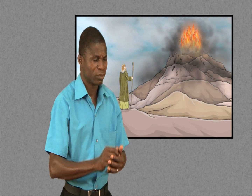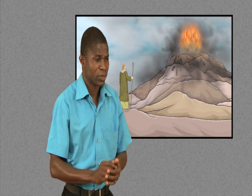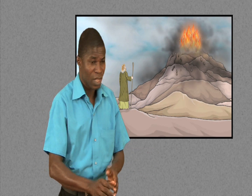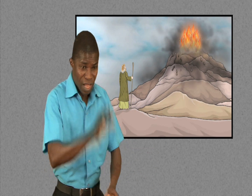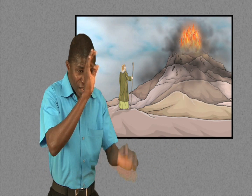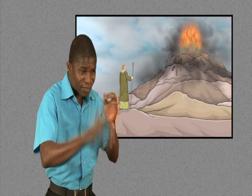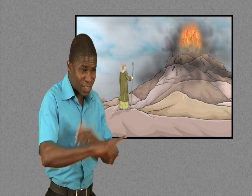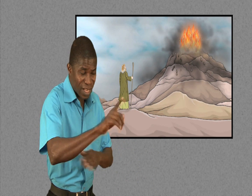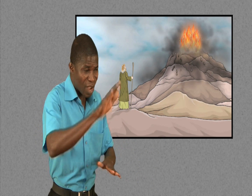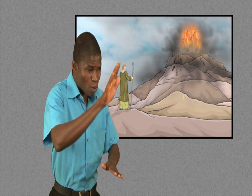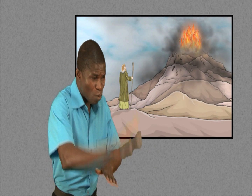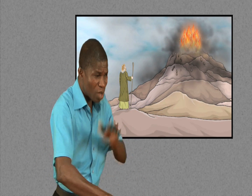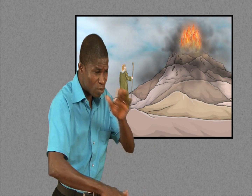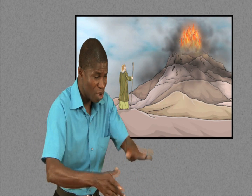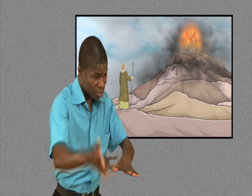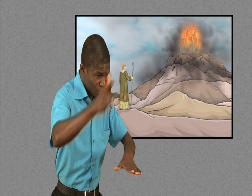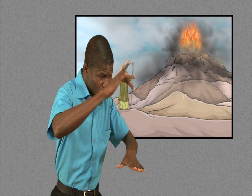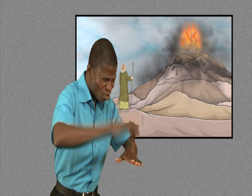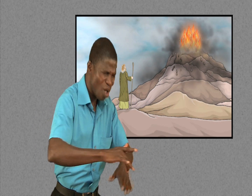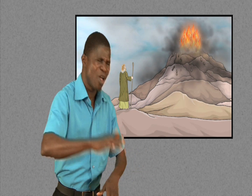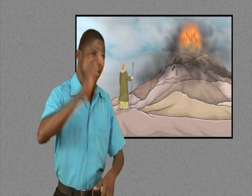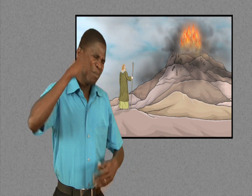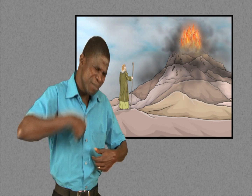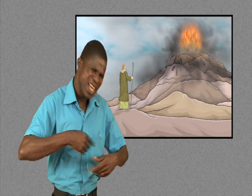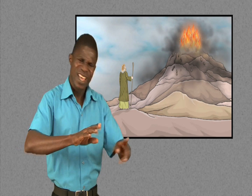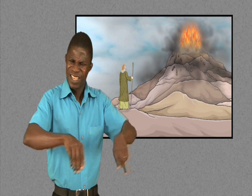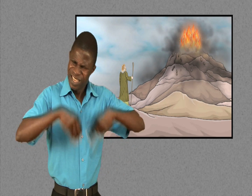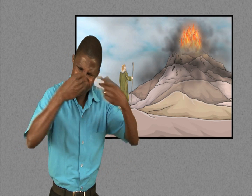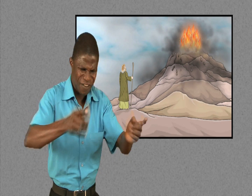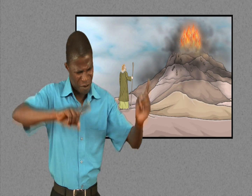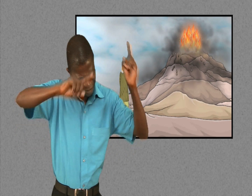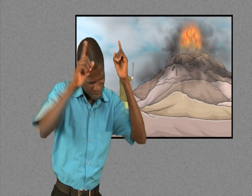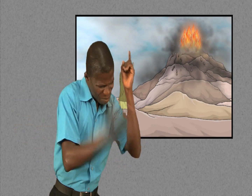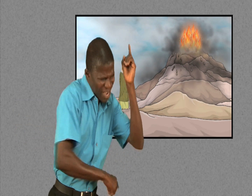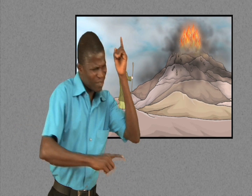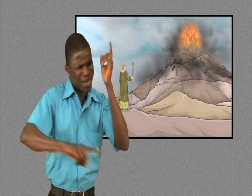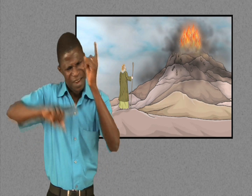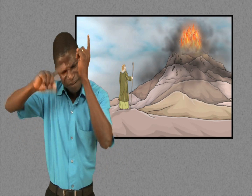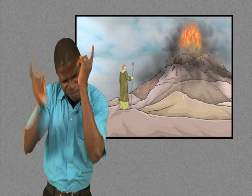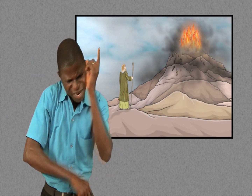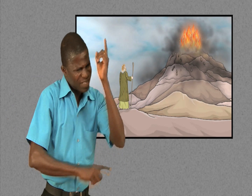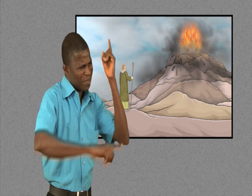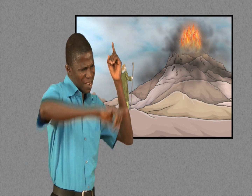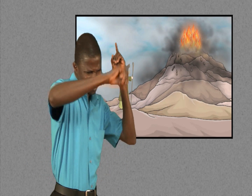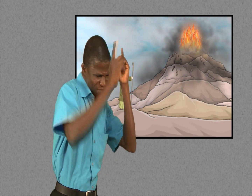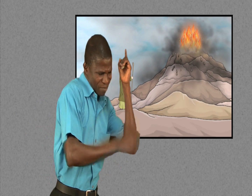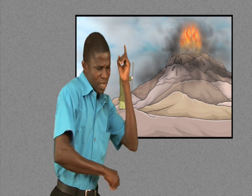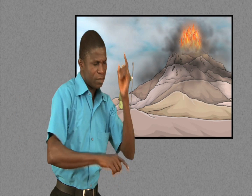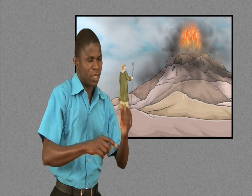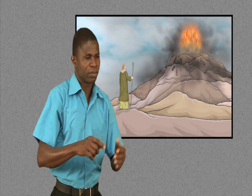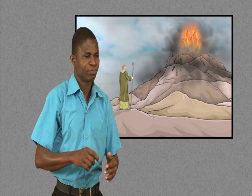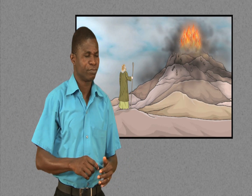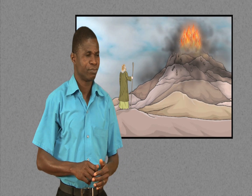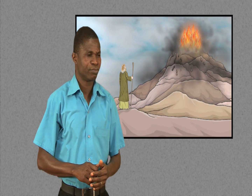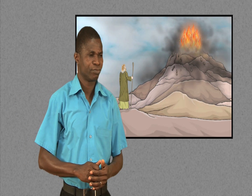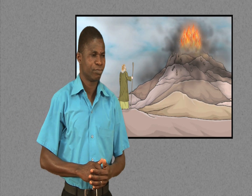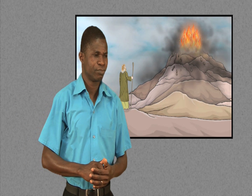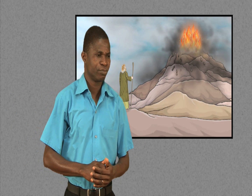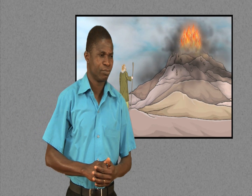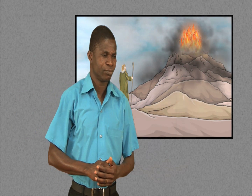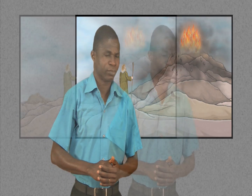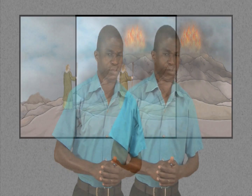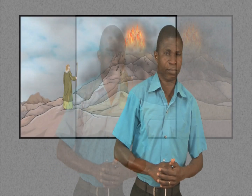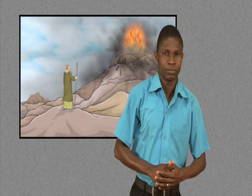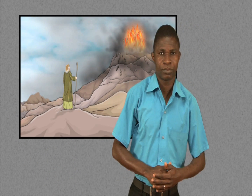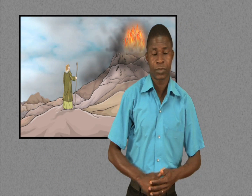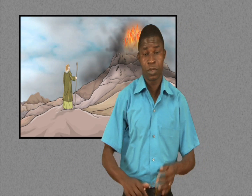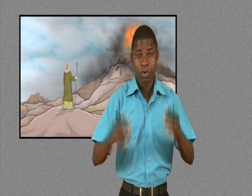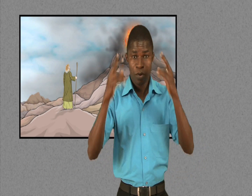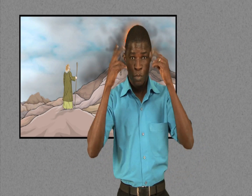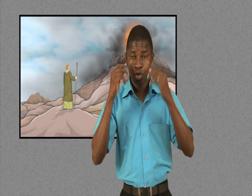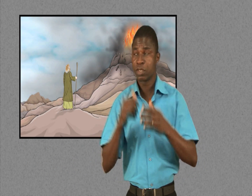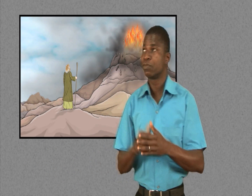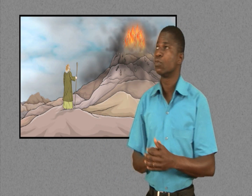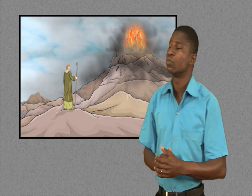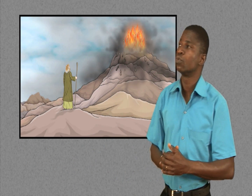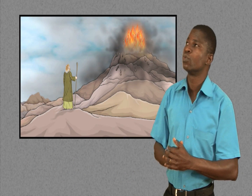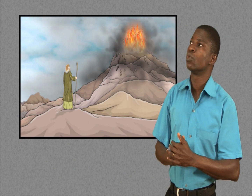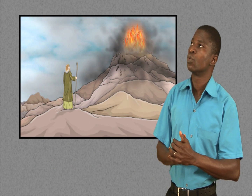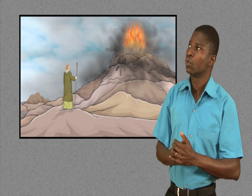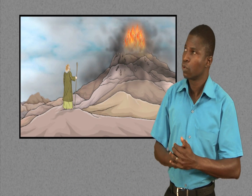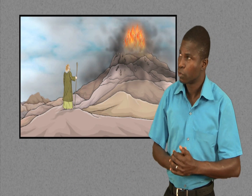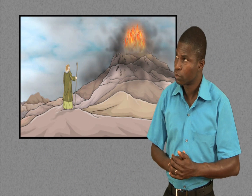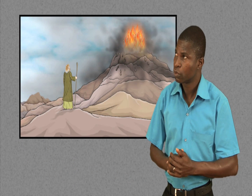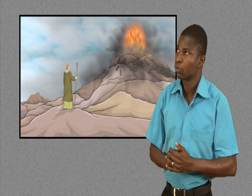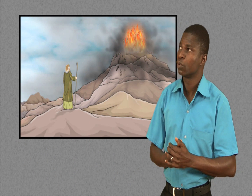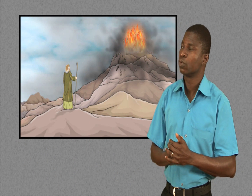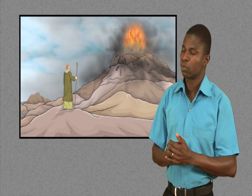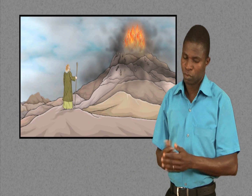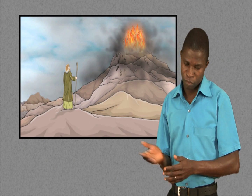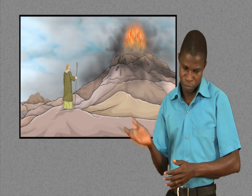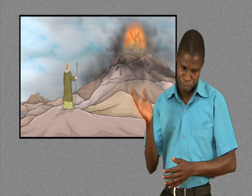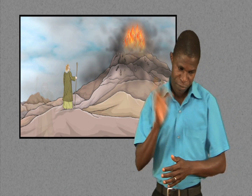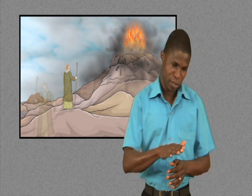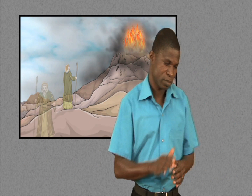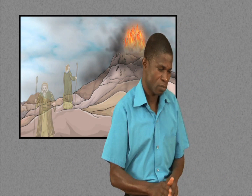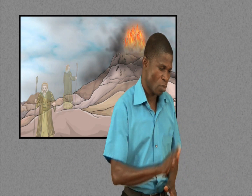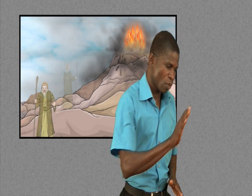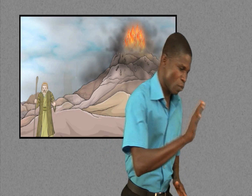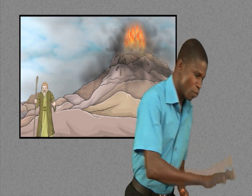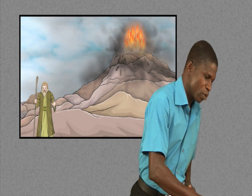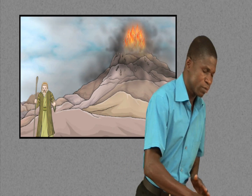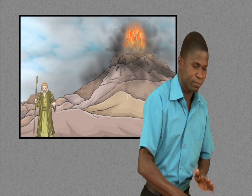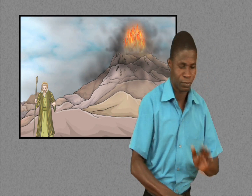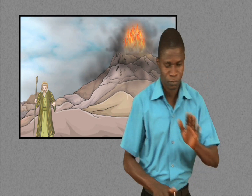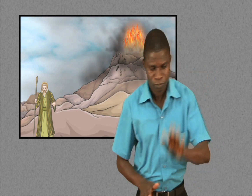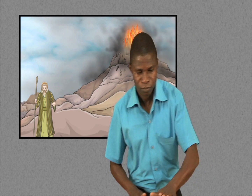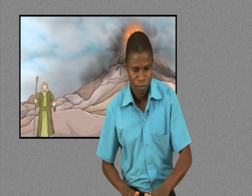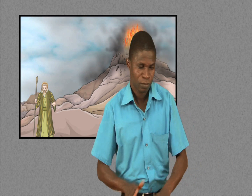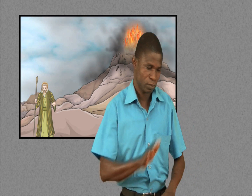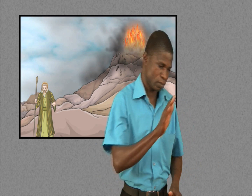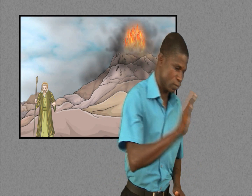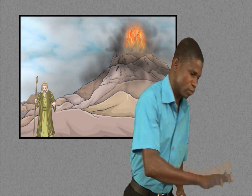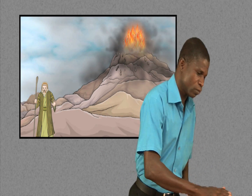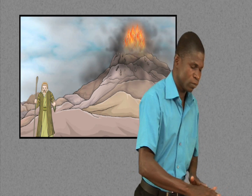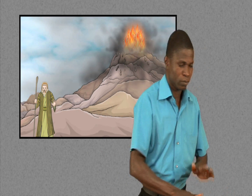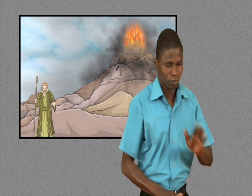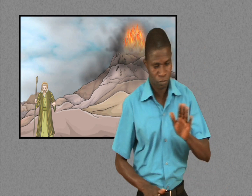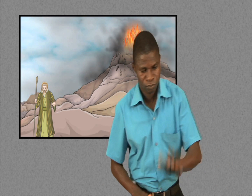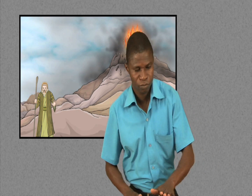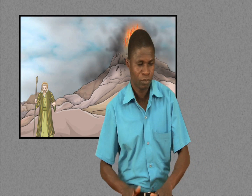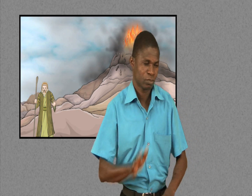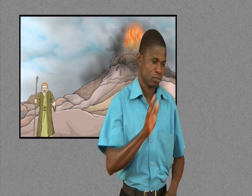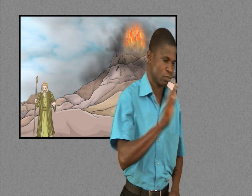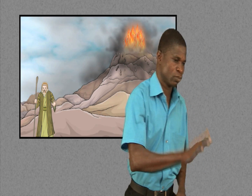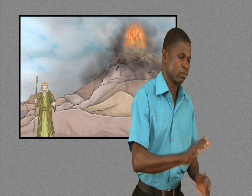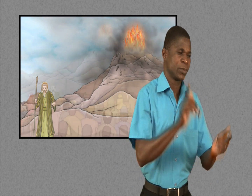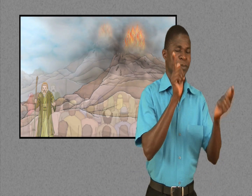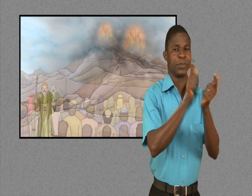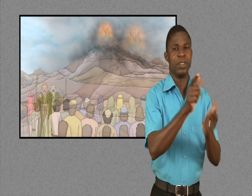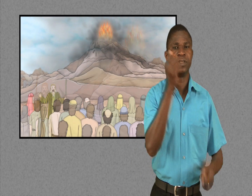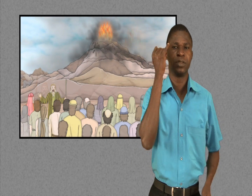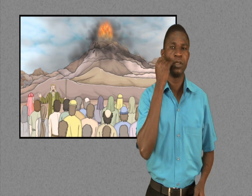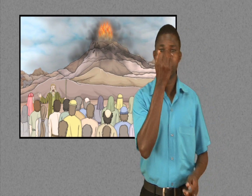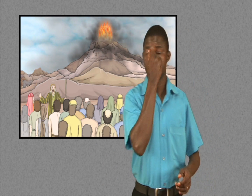But the priests and the people must not break through to come up to the LORD, or He will break out against them.”